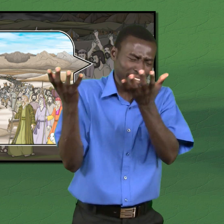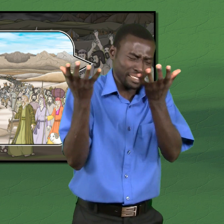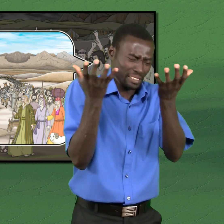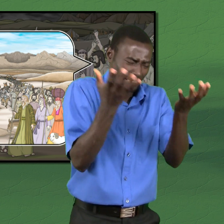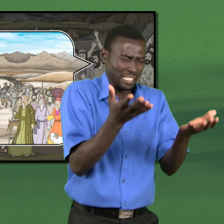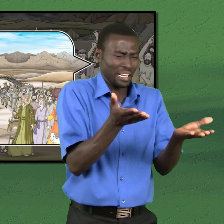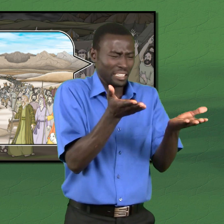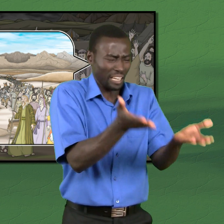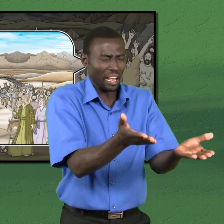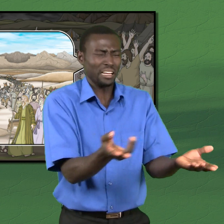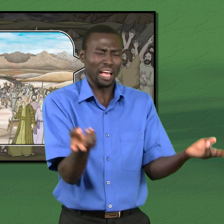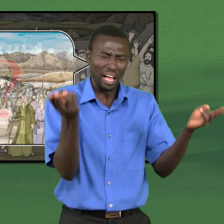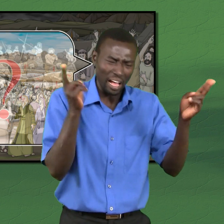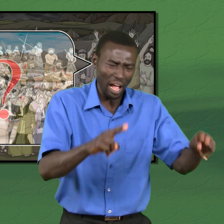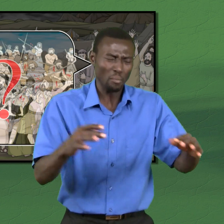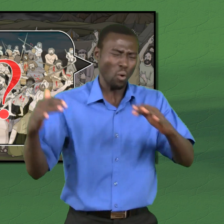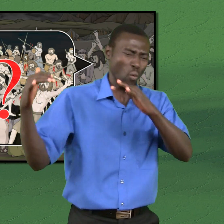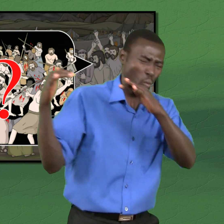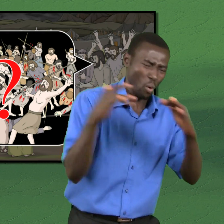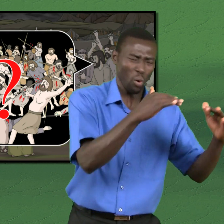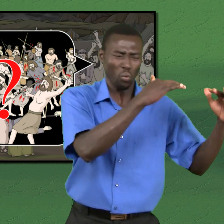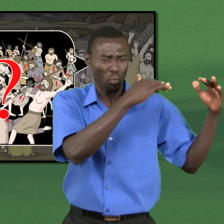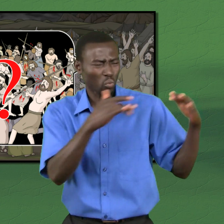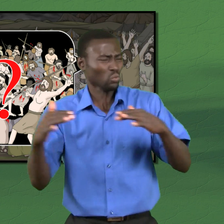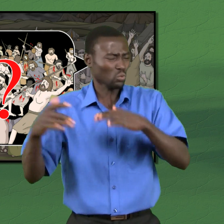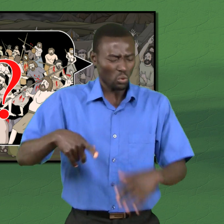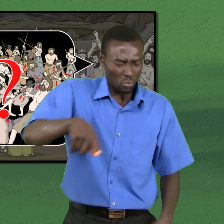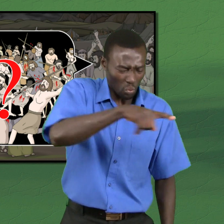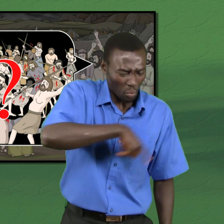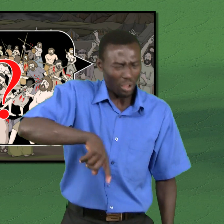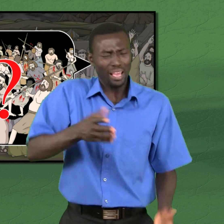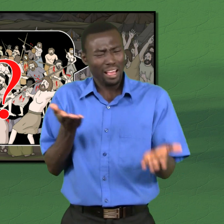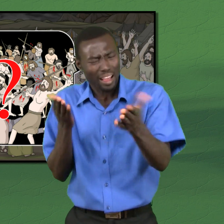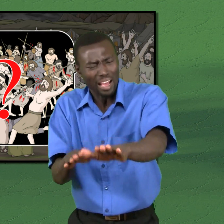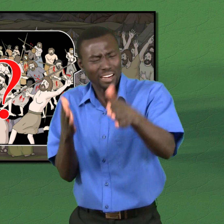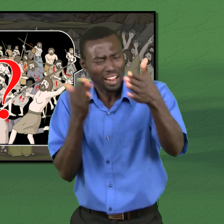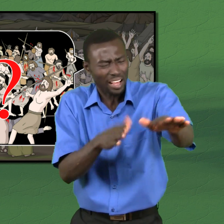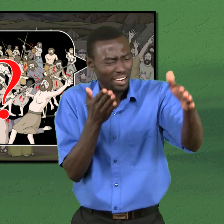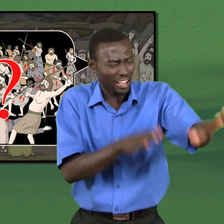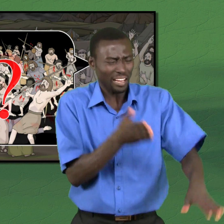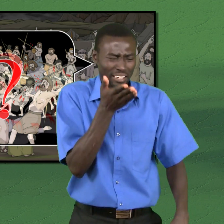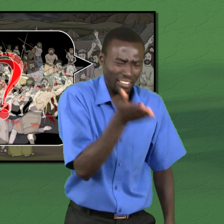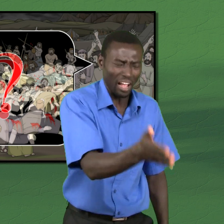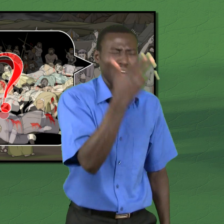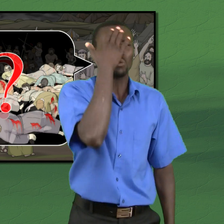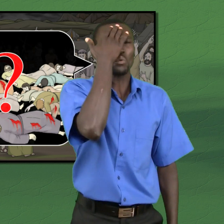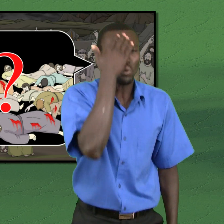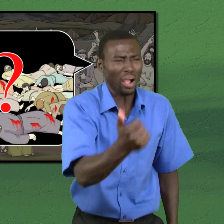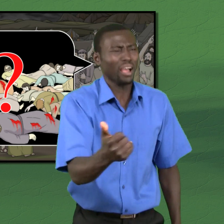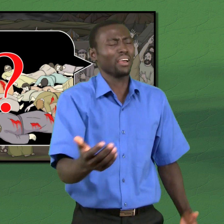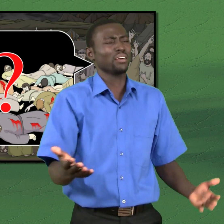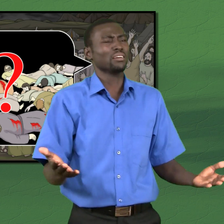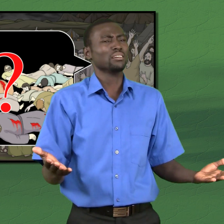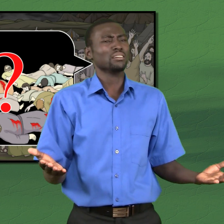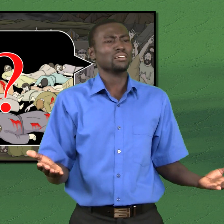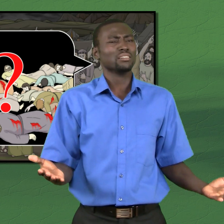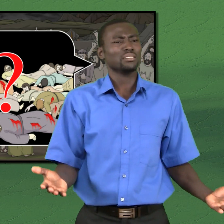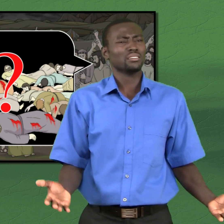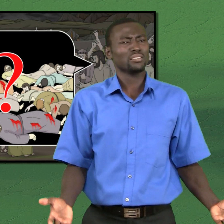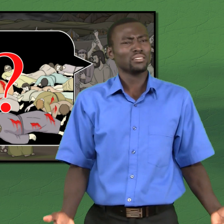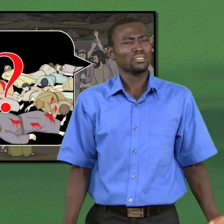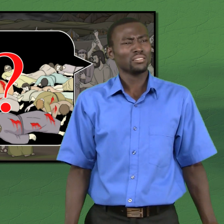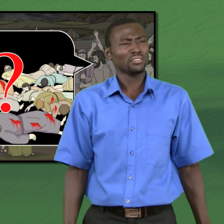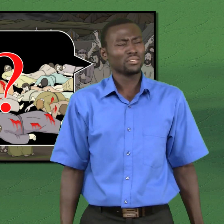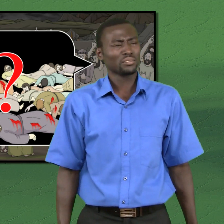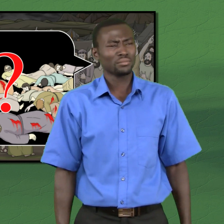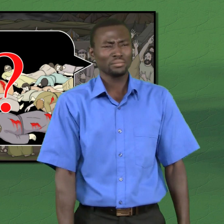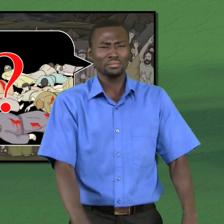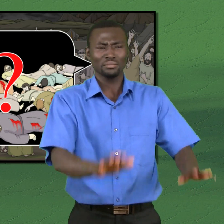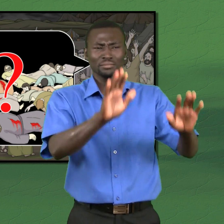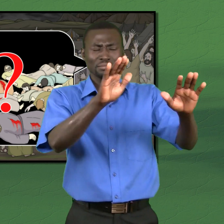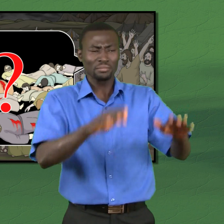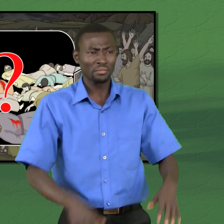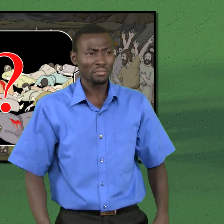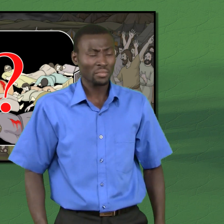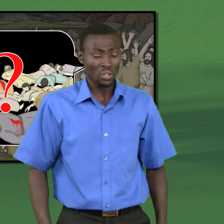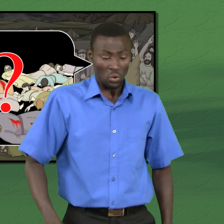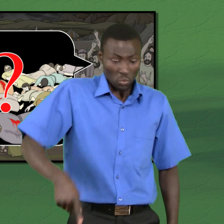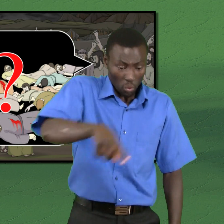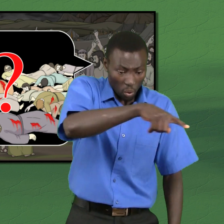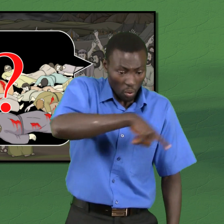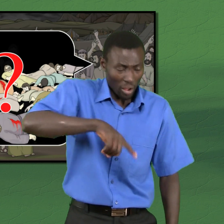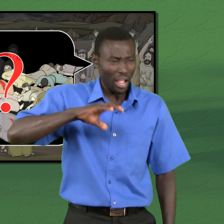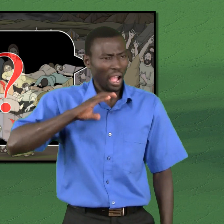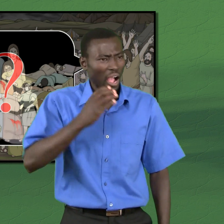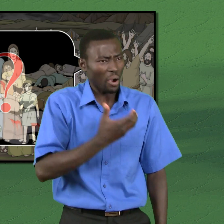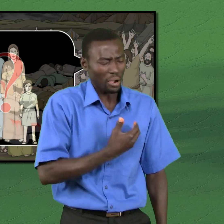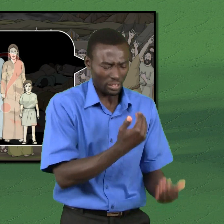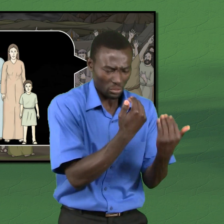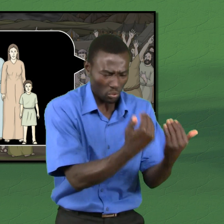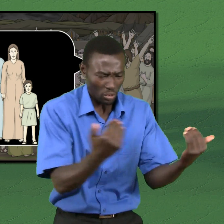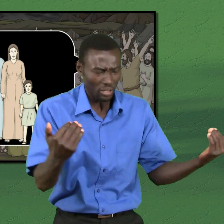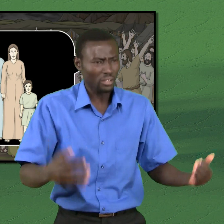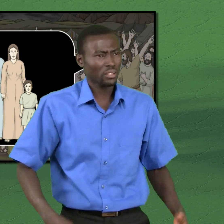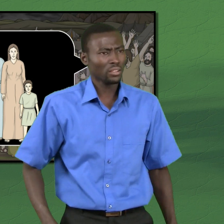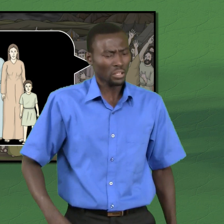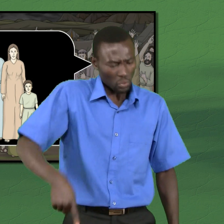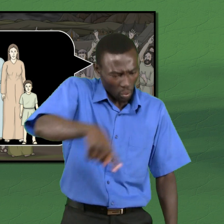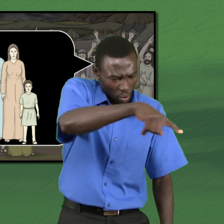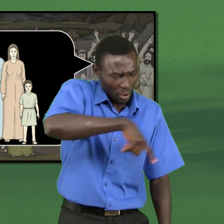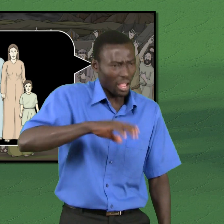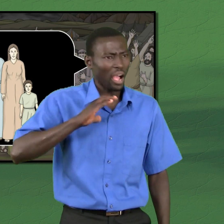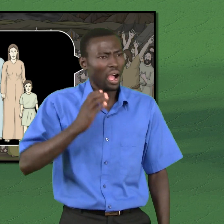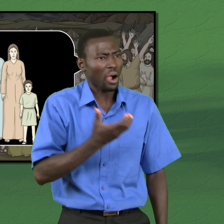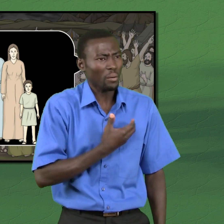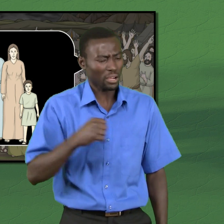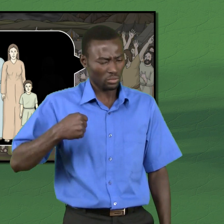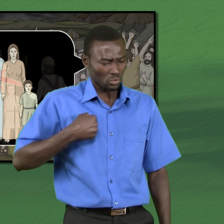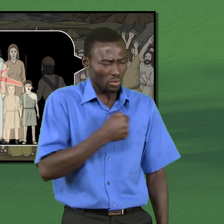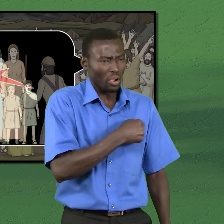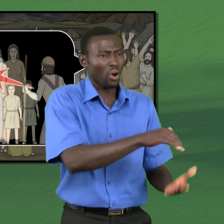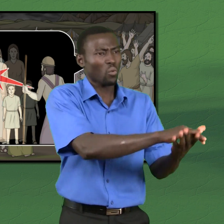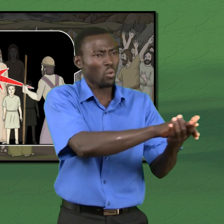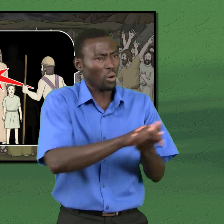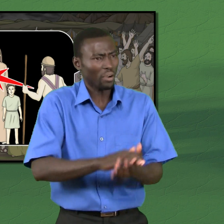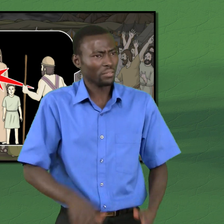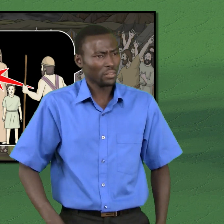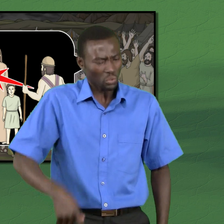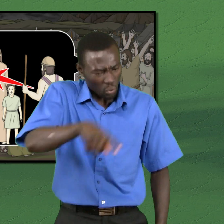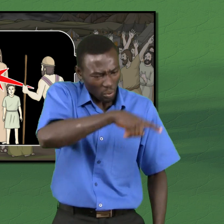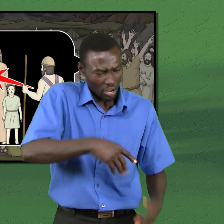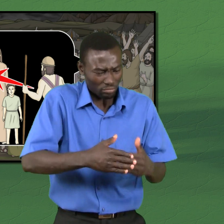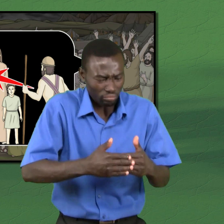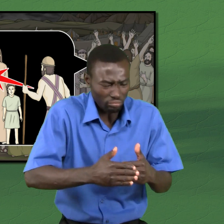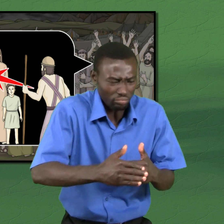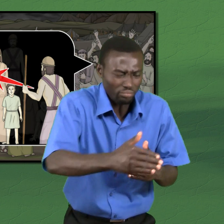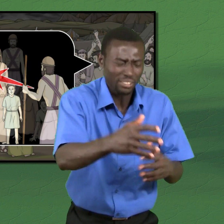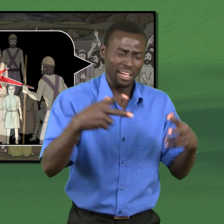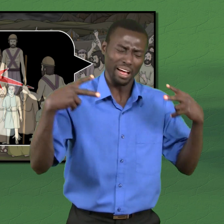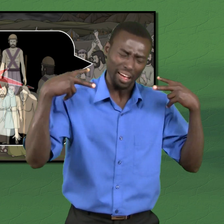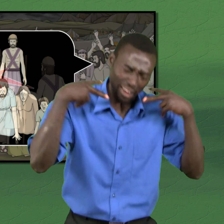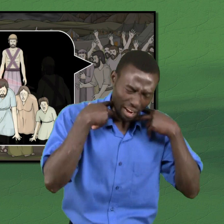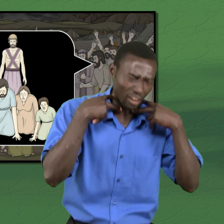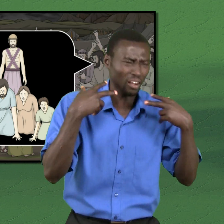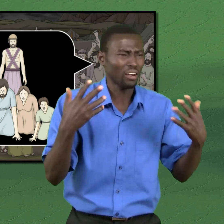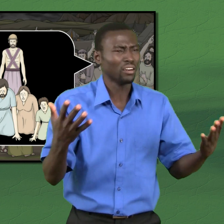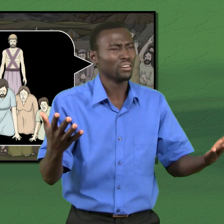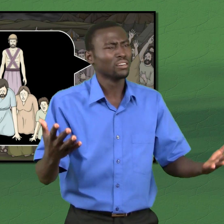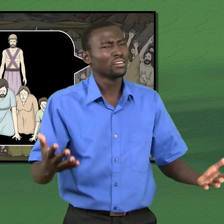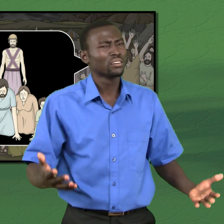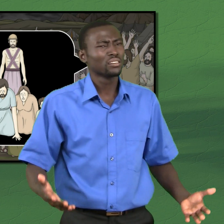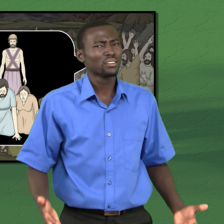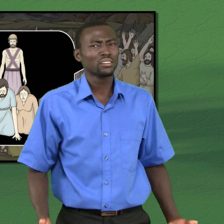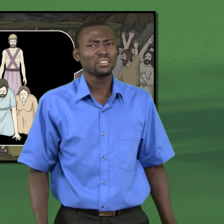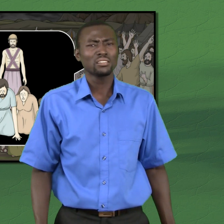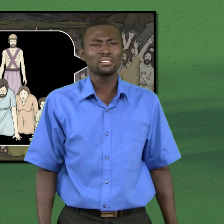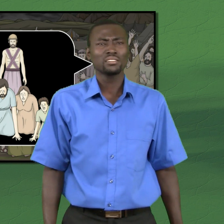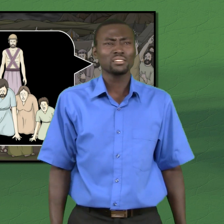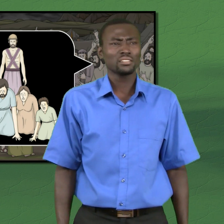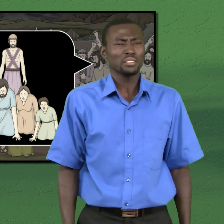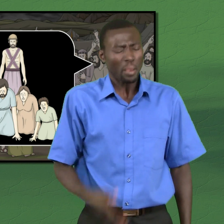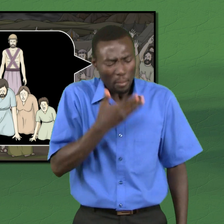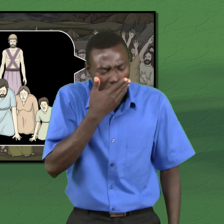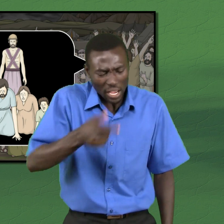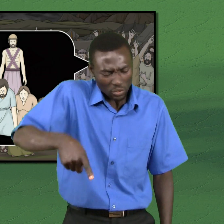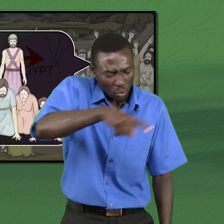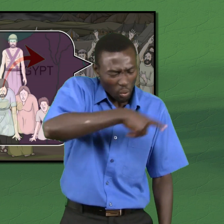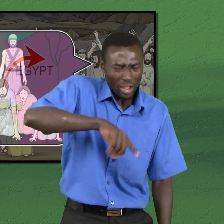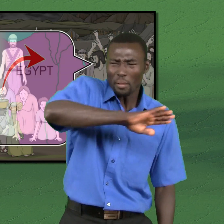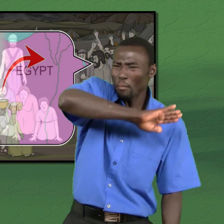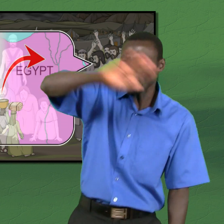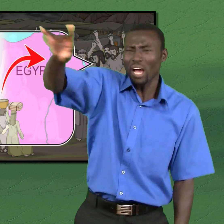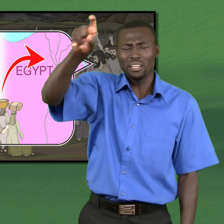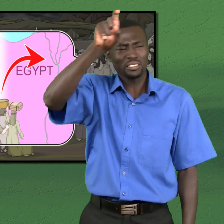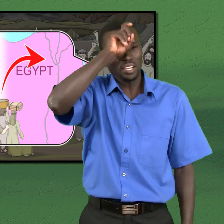Why is the LORD bringing us into this land to fall by the sword? Our wives and children will become plunder.